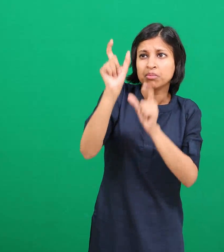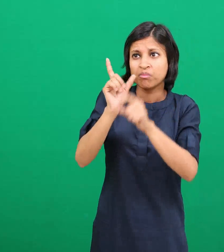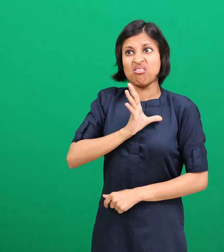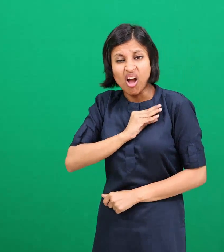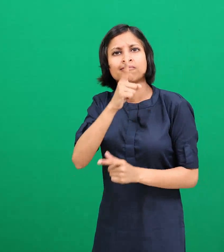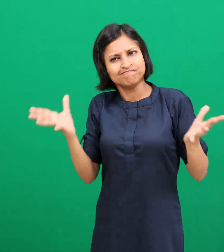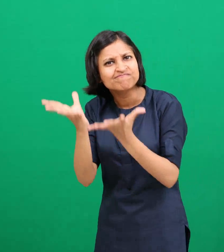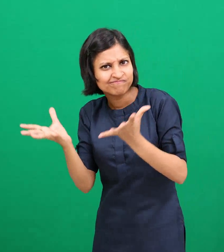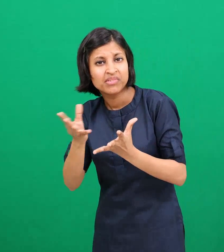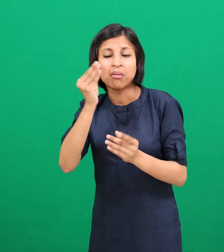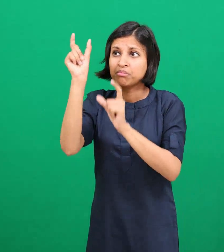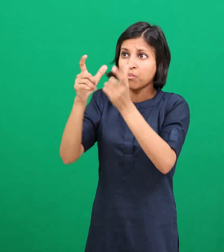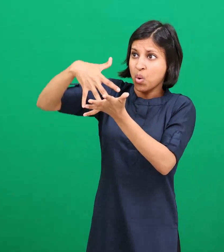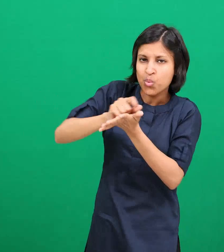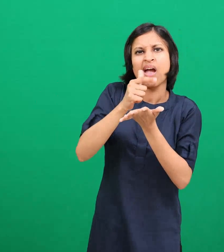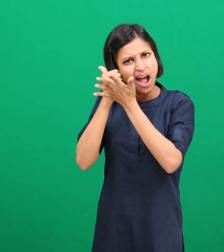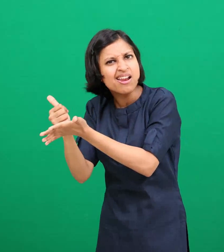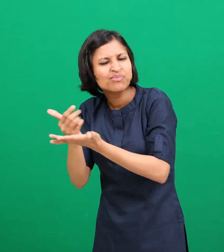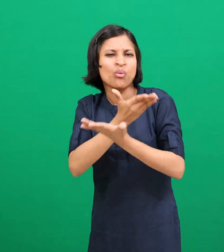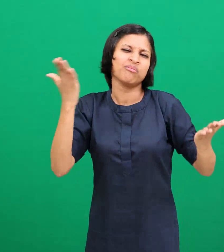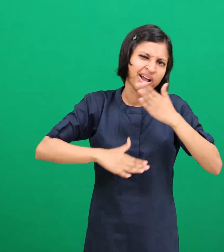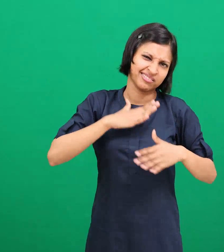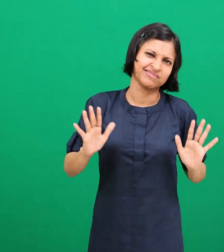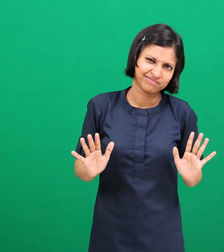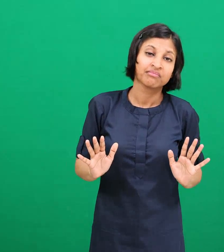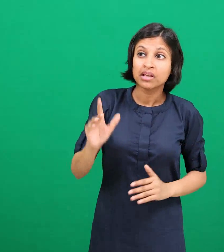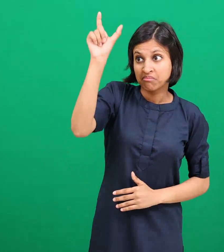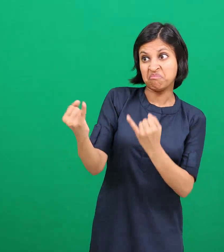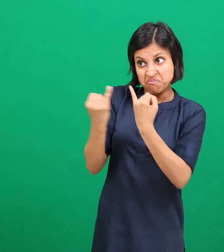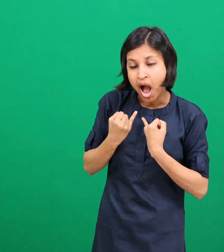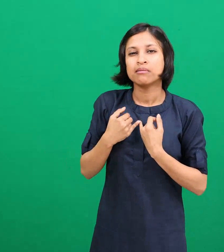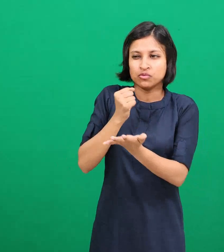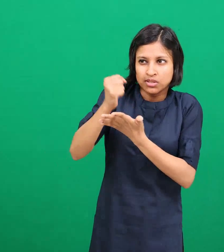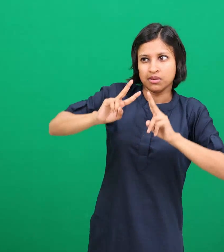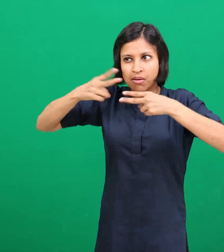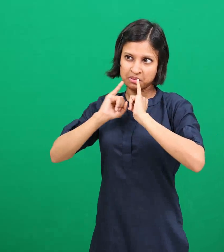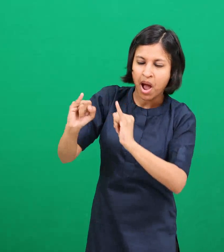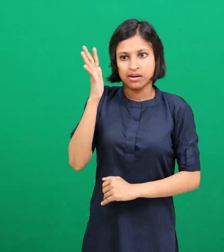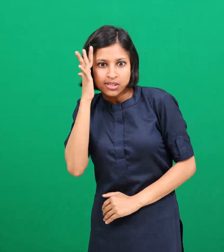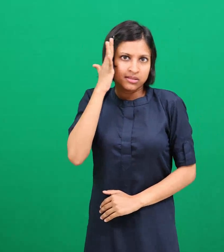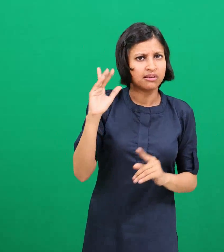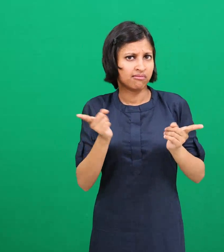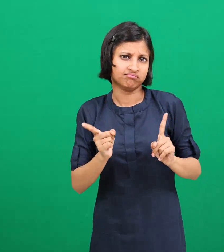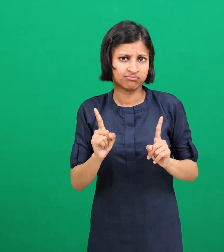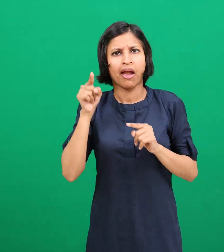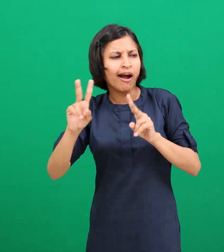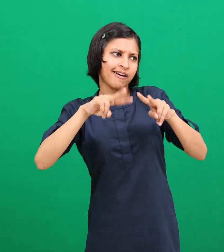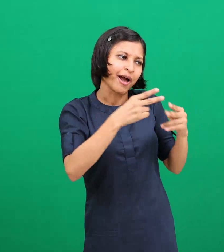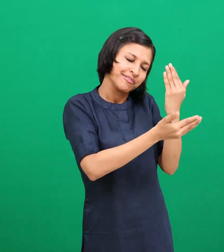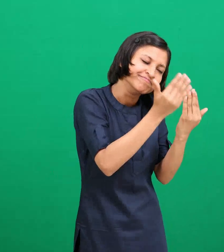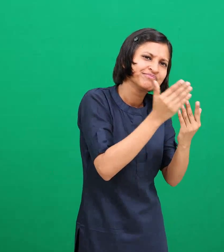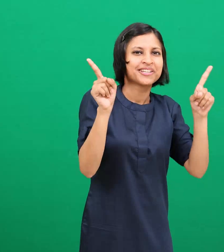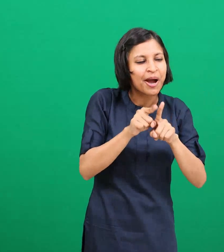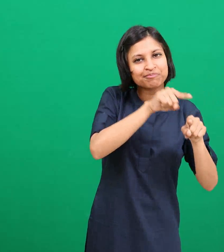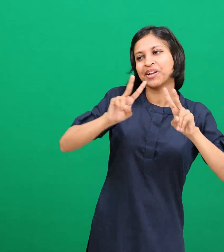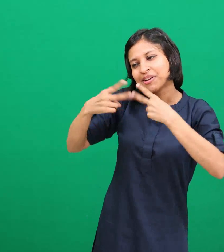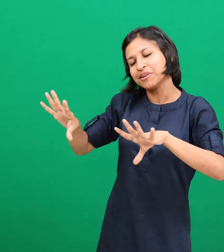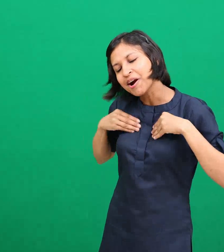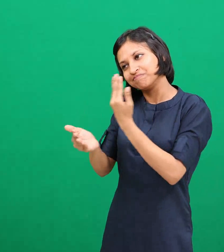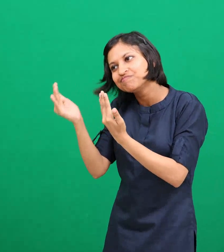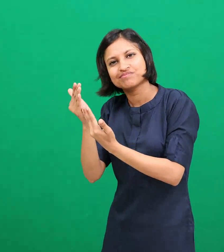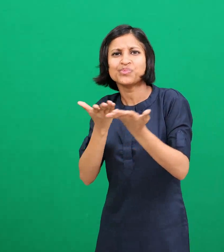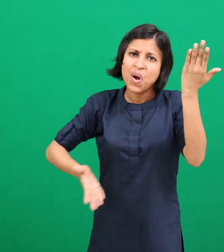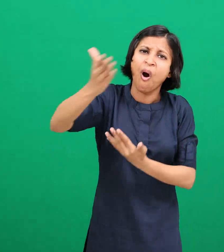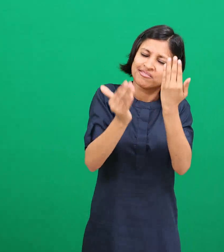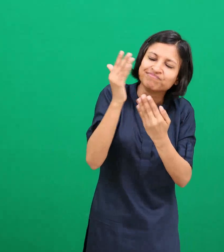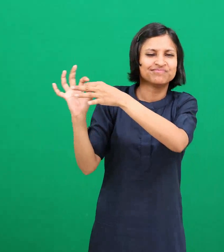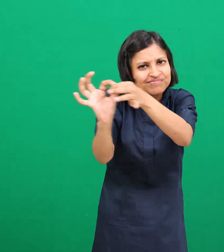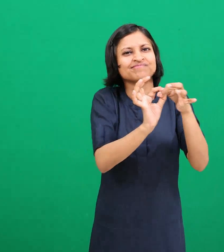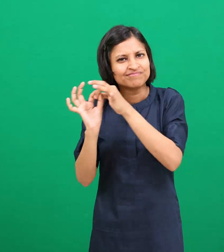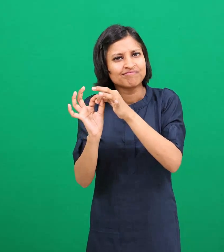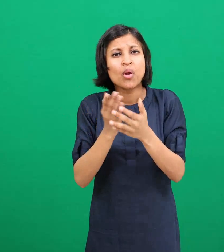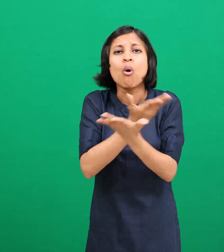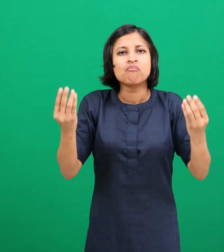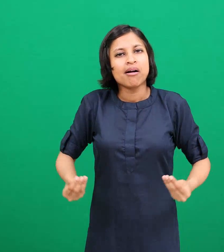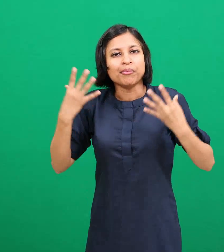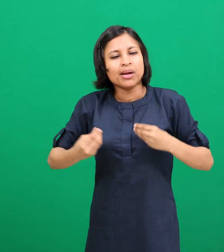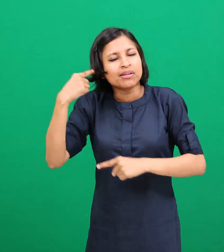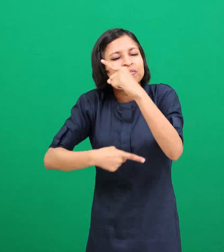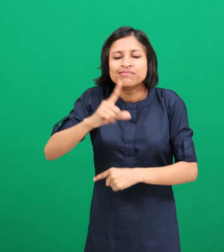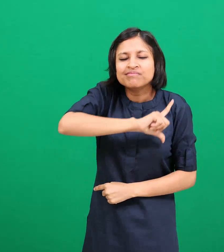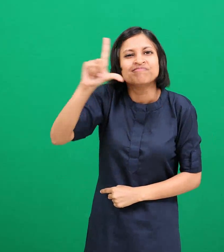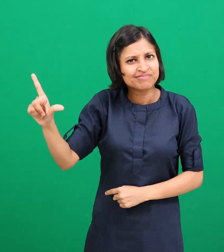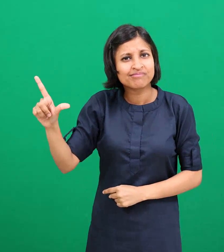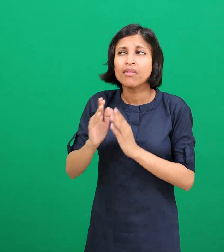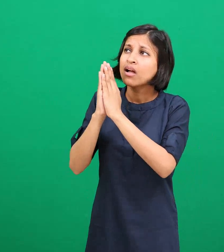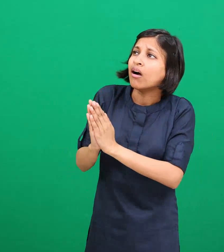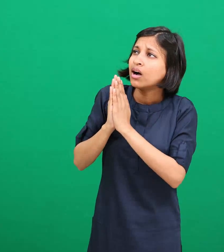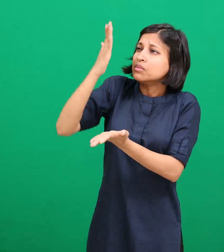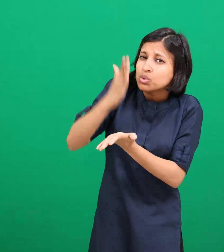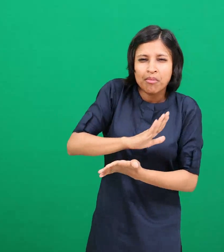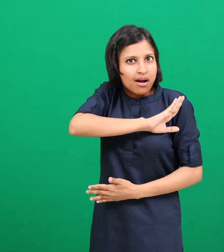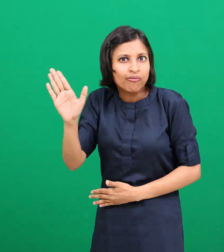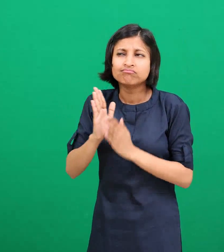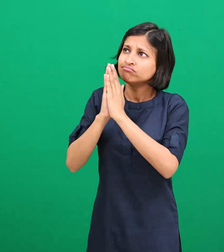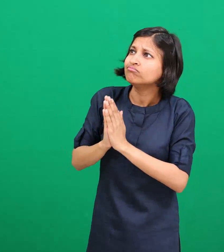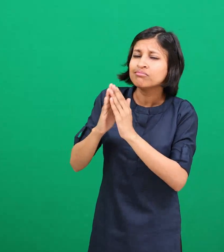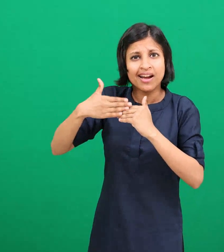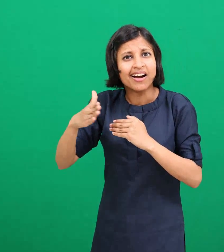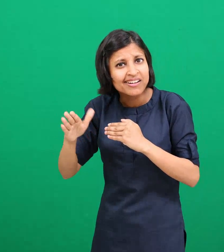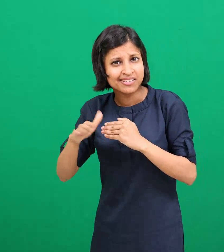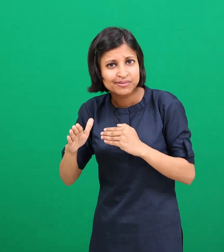And we urge you, brothers, to admonish the unruly, encourage the fainthearted, help the weak, and be patient with everyone.